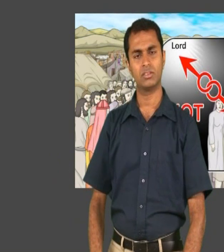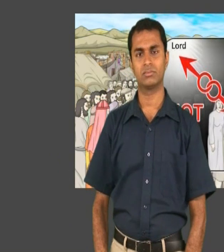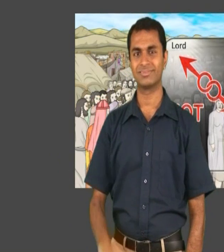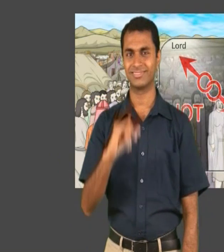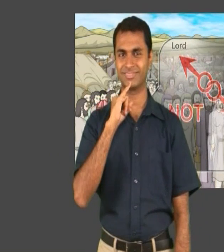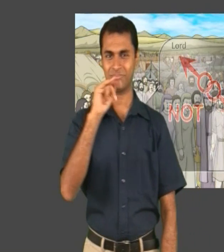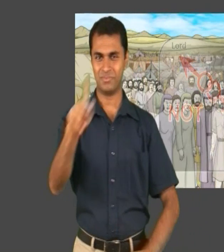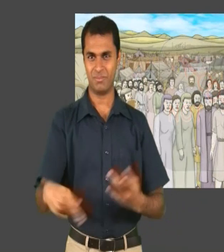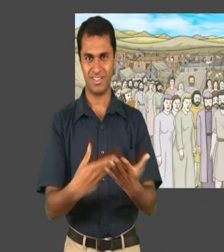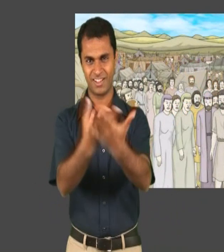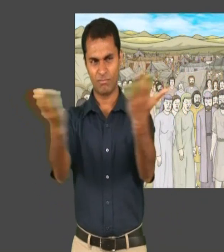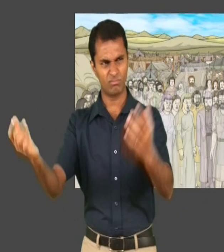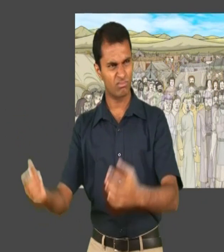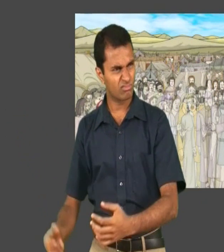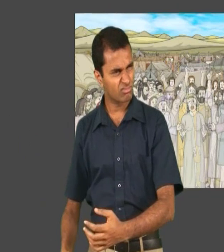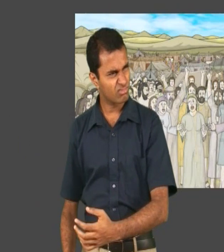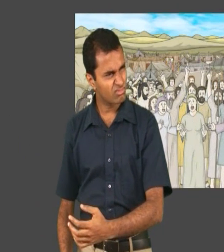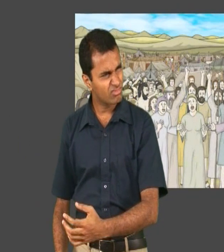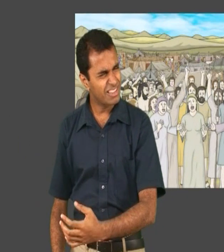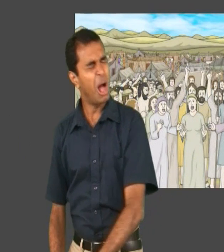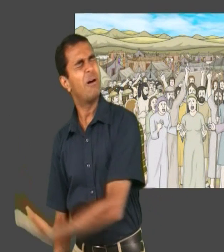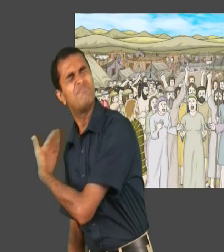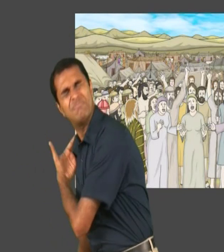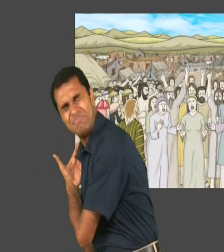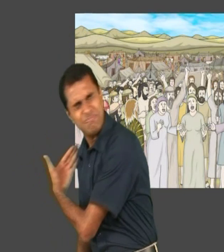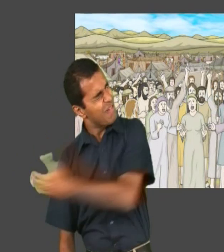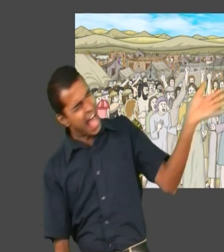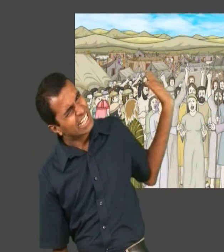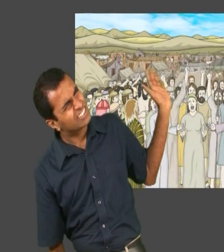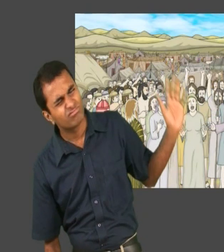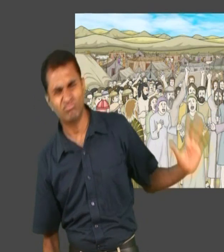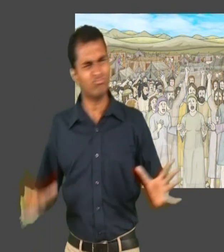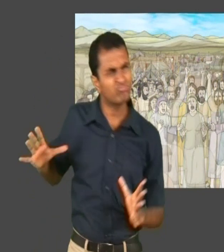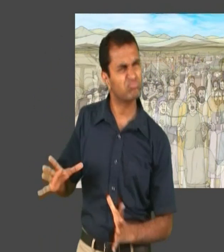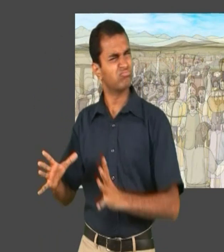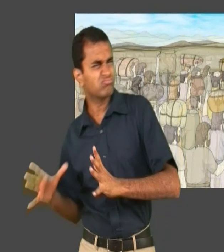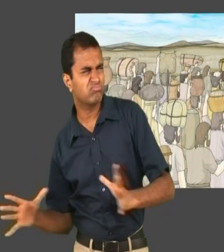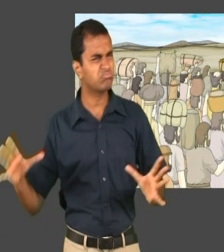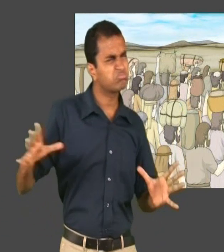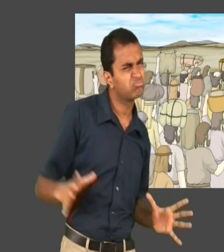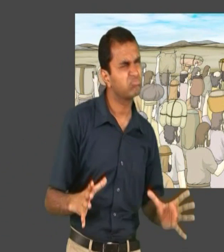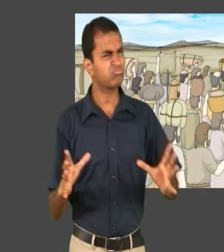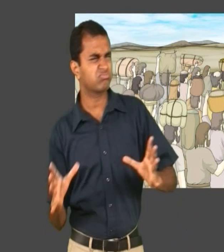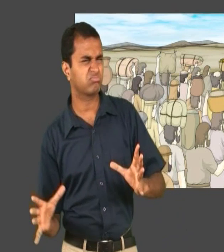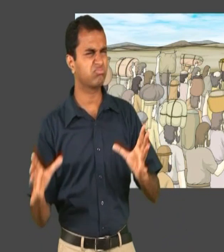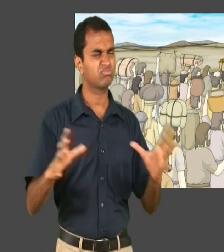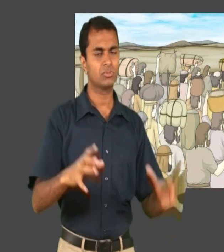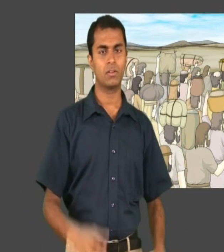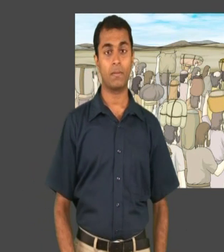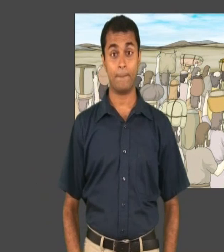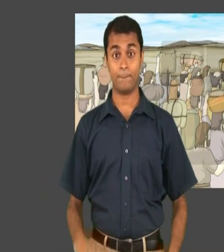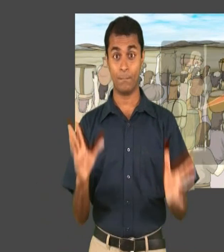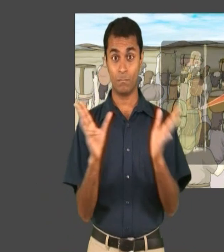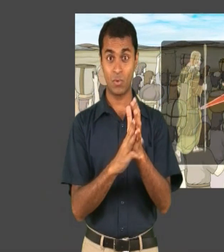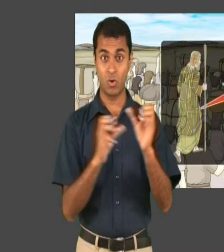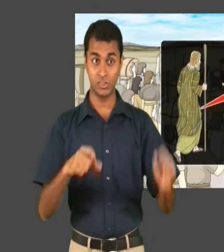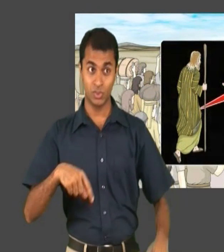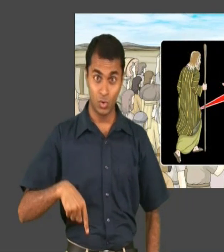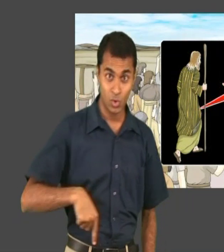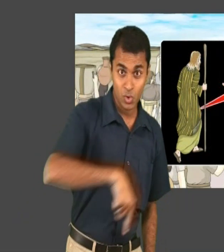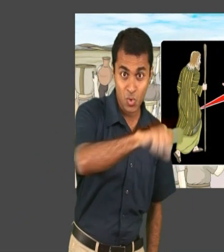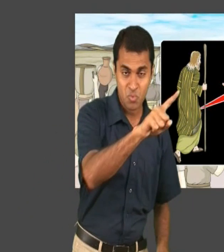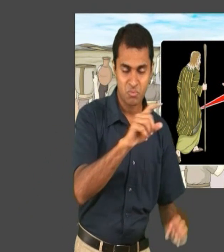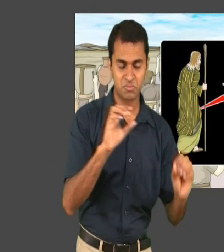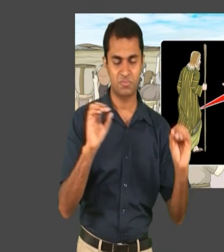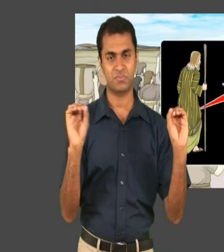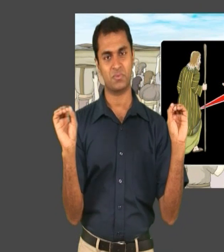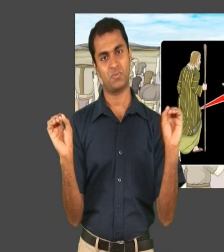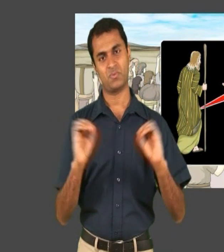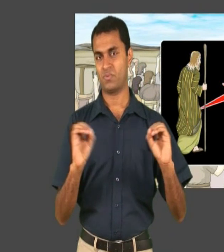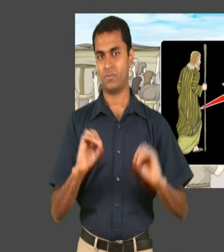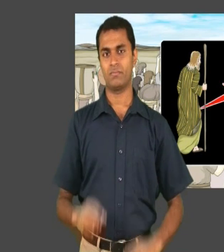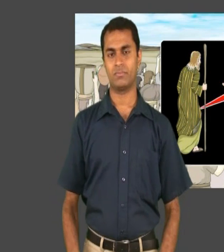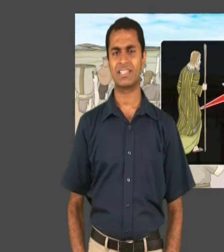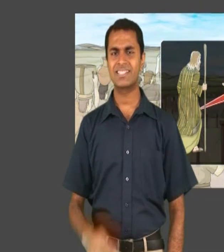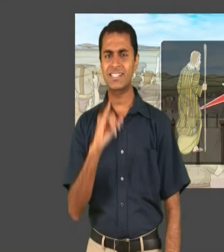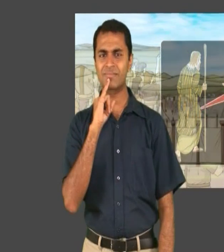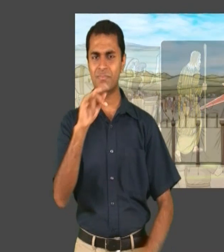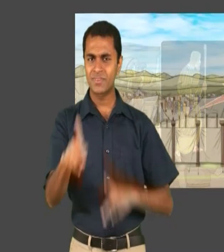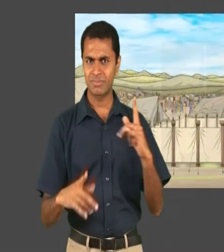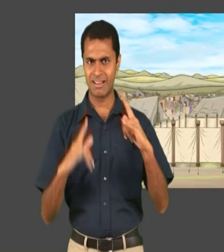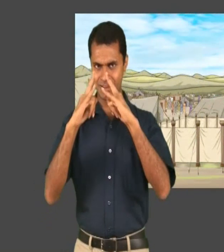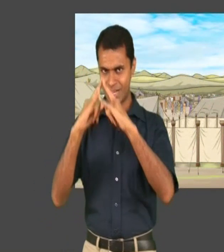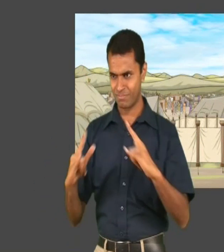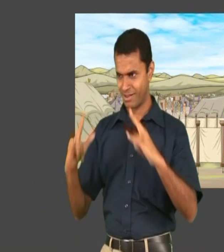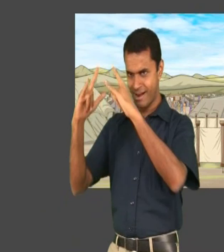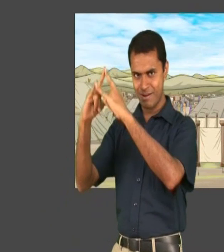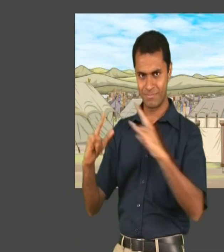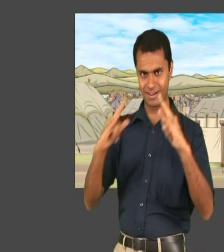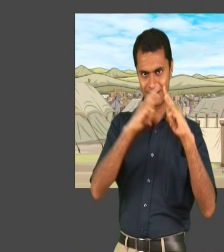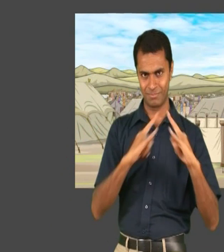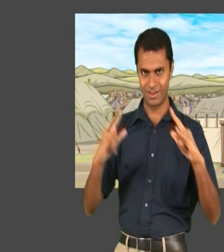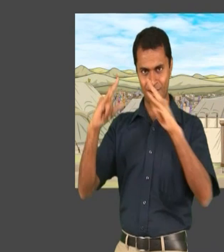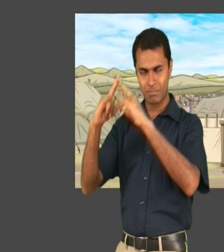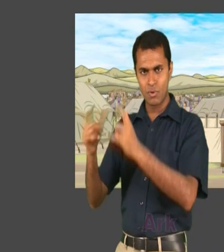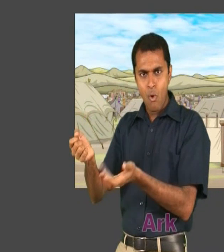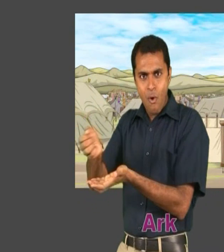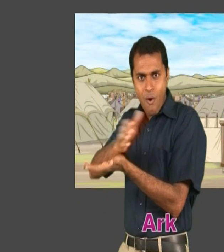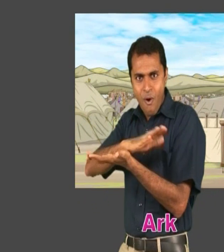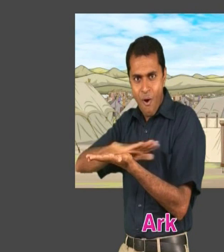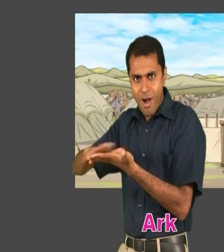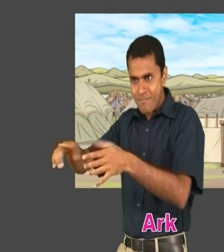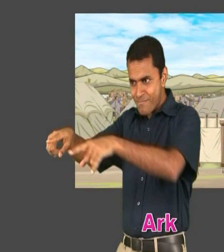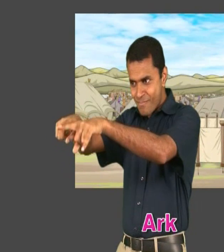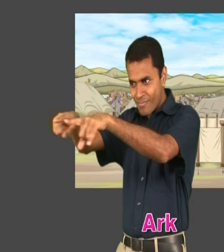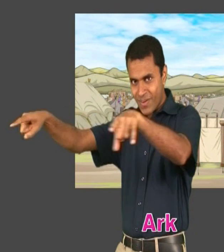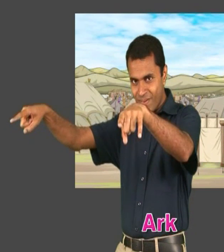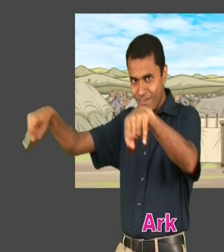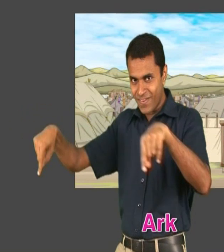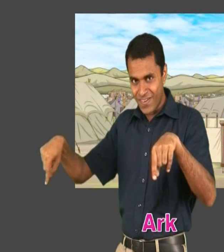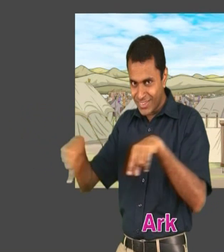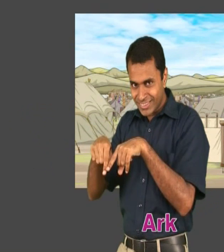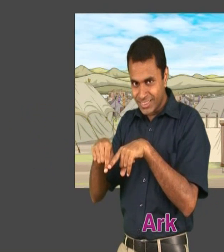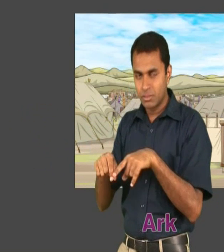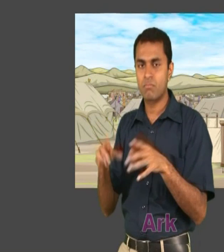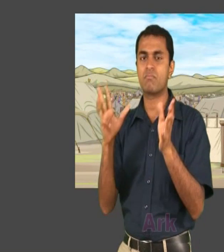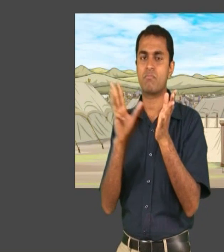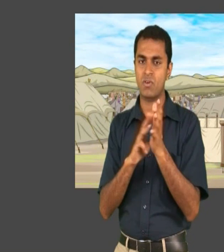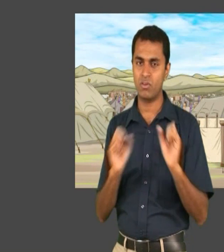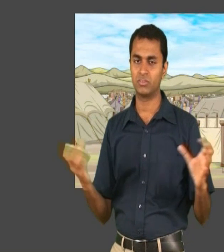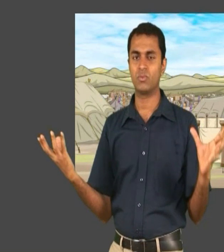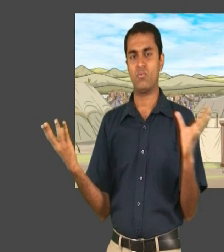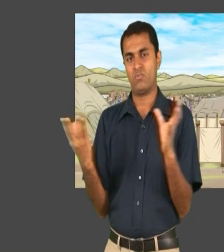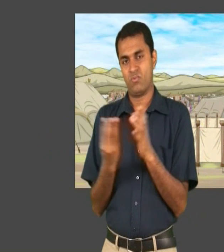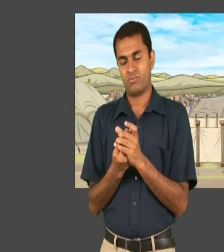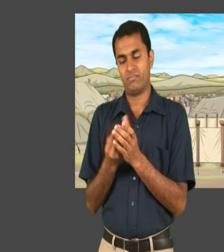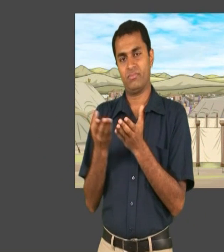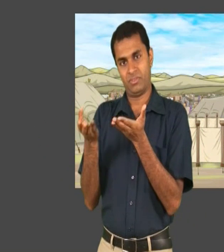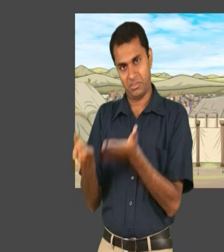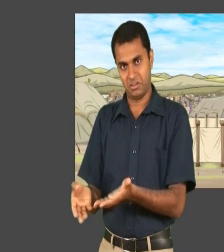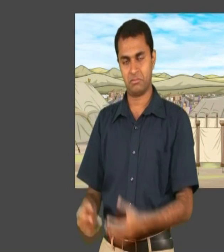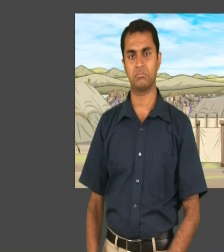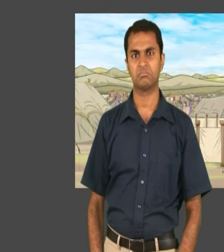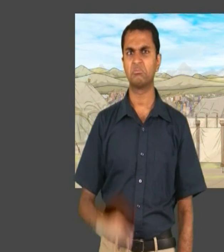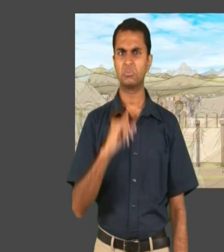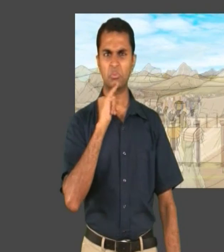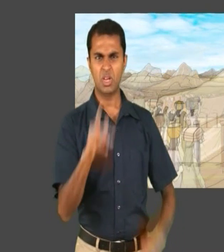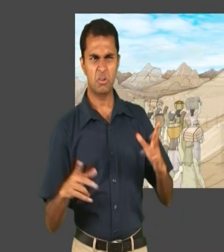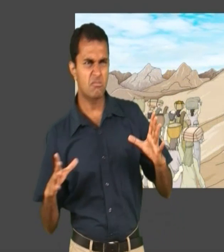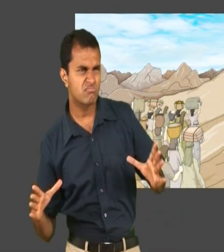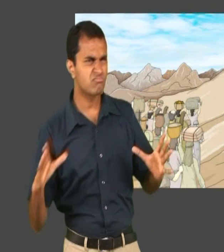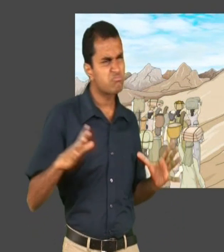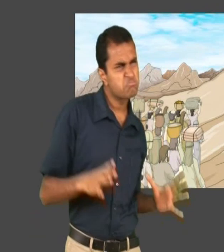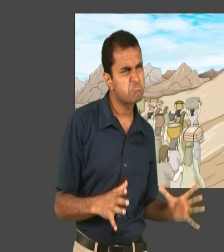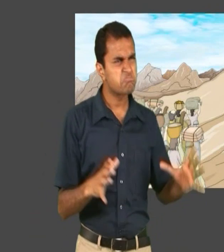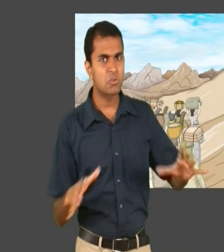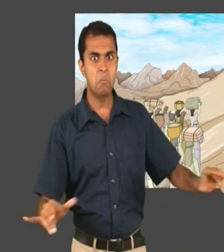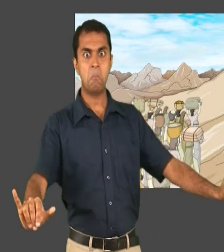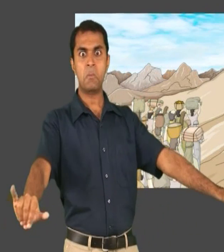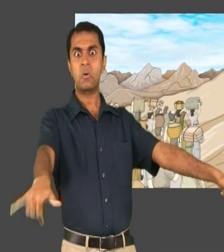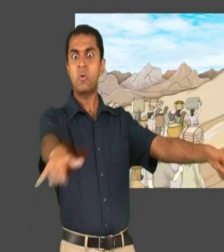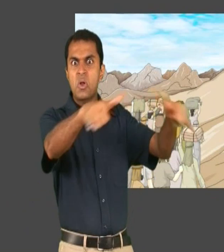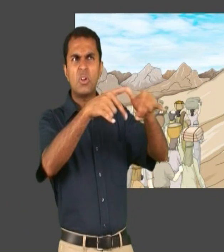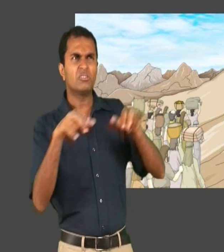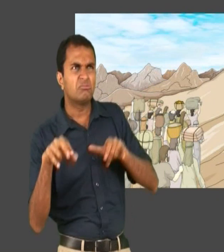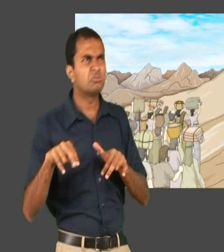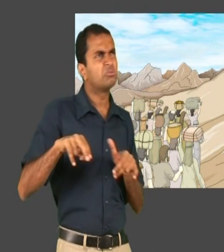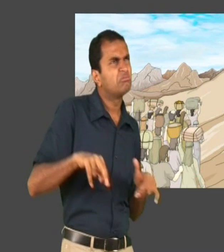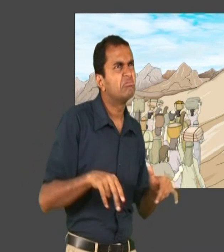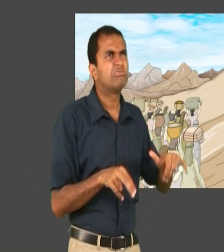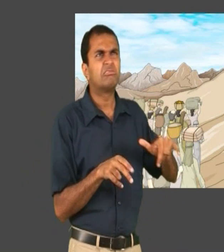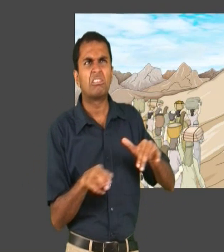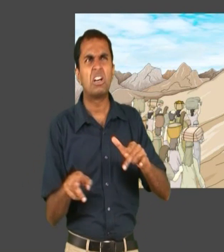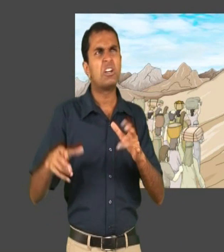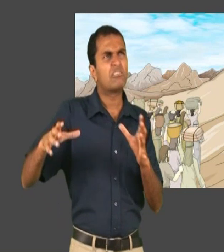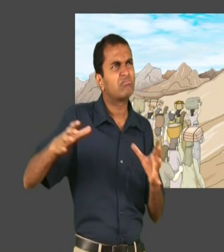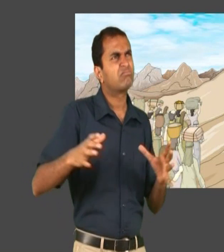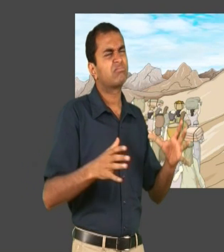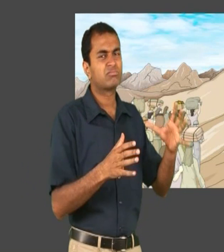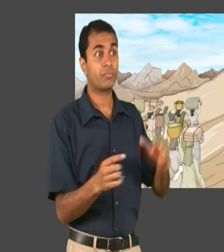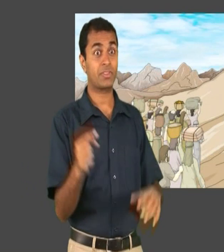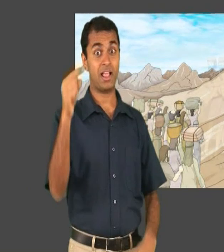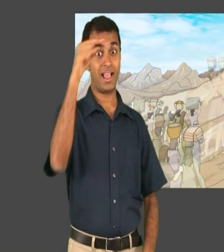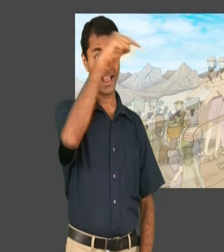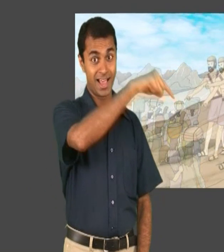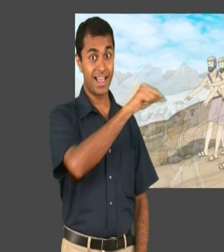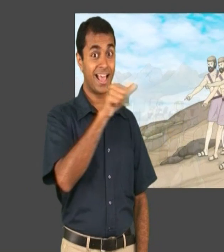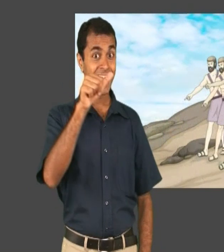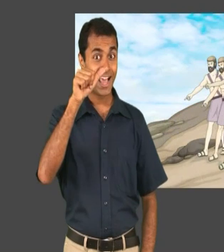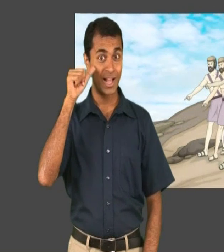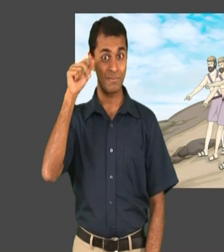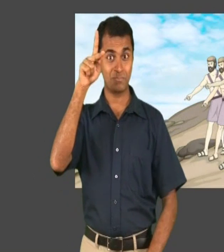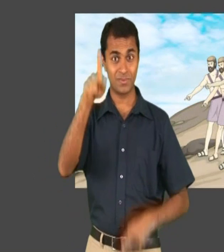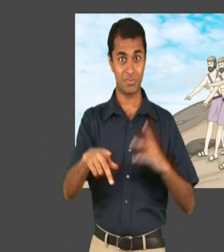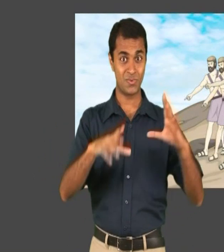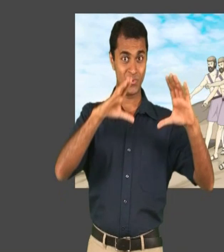But they dared to go up to the ridge of the hill country, though neither Moses nor the ark of the covenant of the LORD moved from the camp.